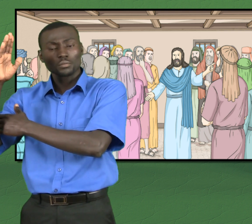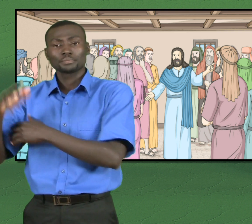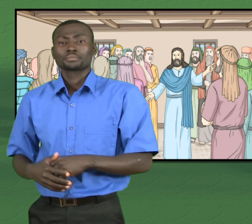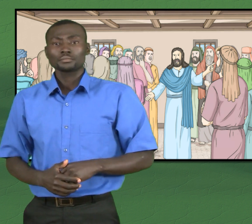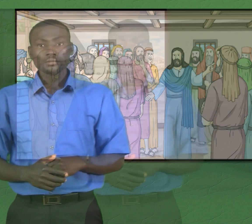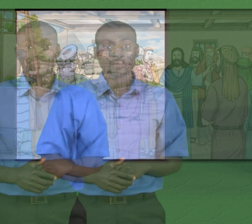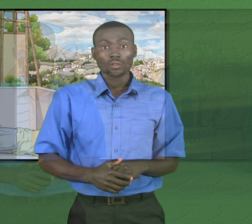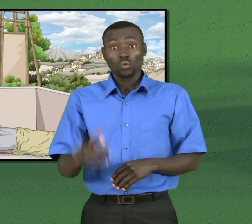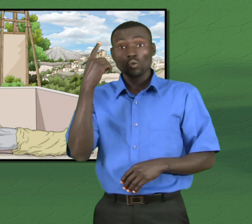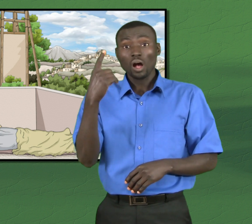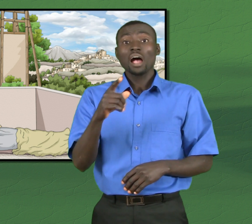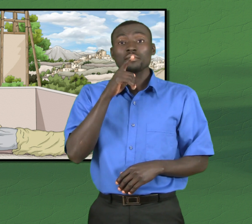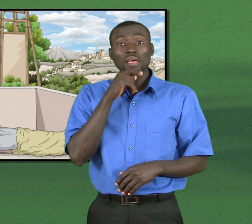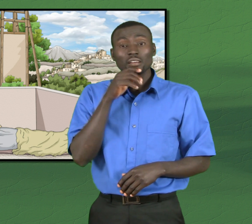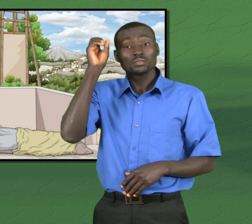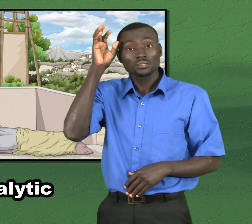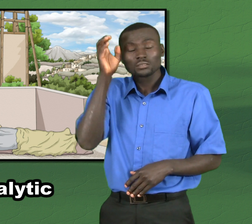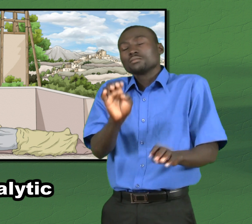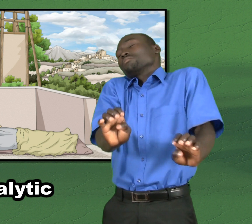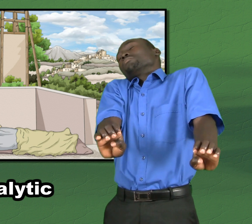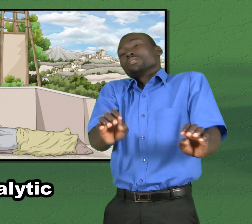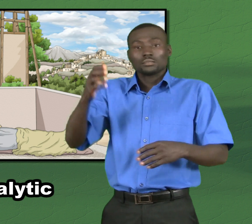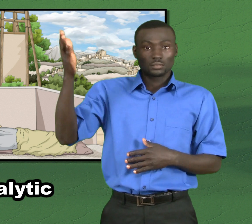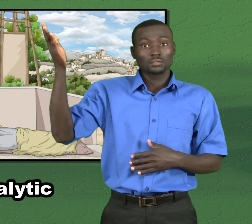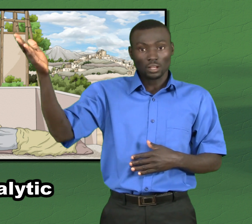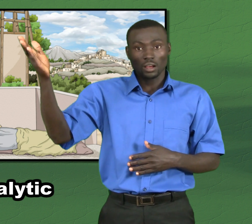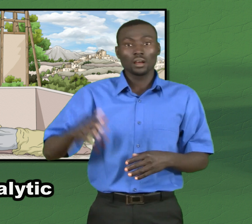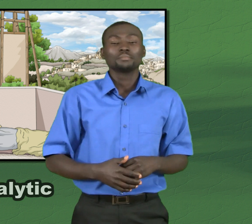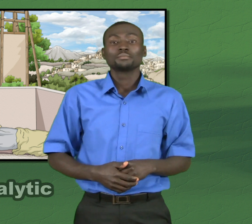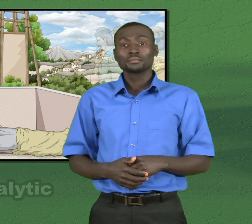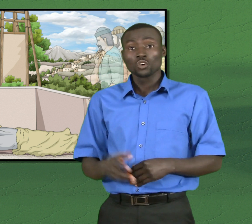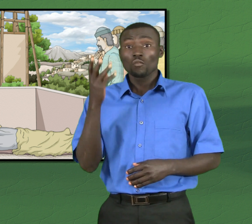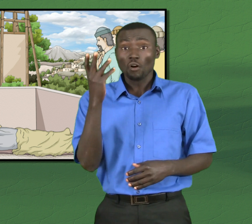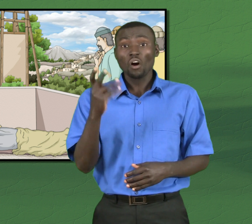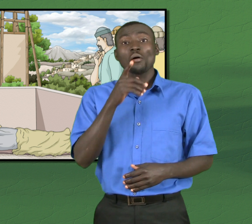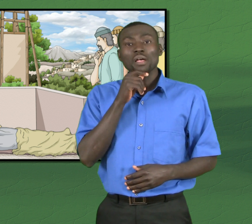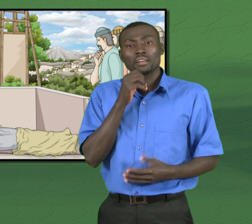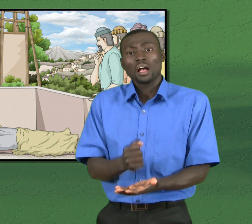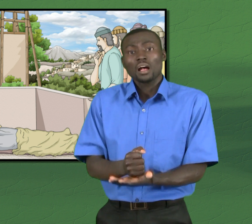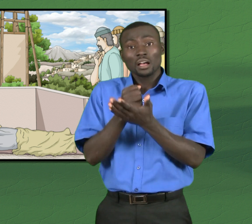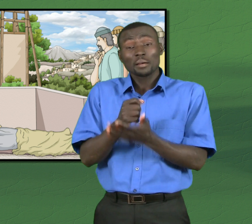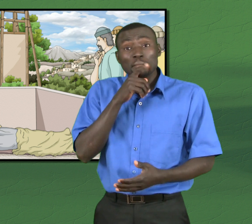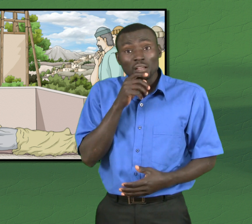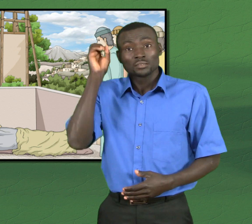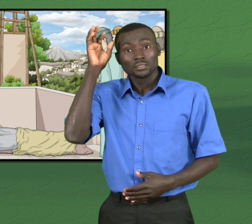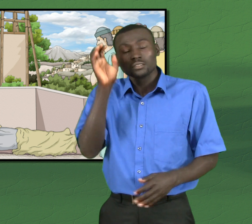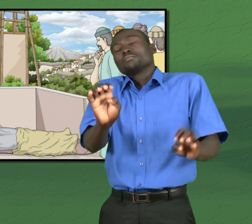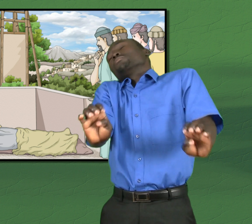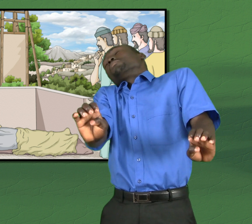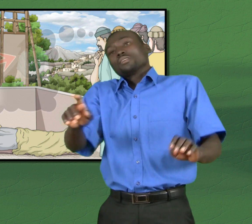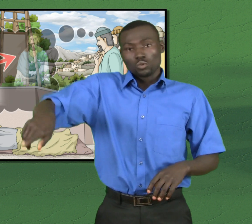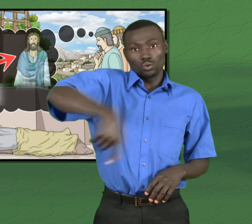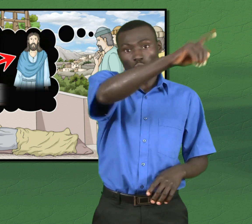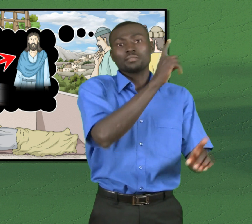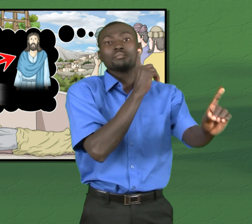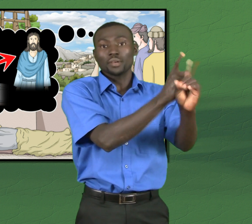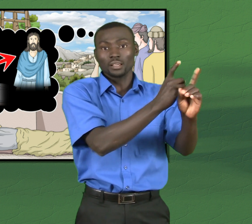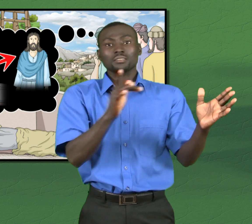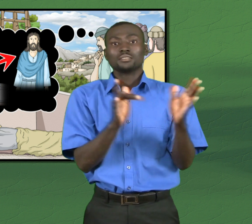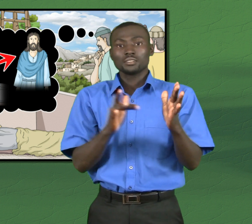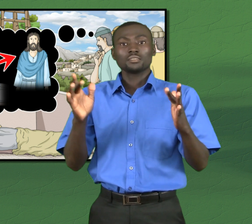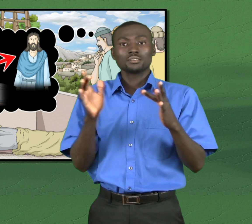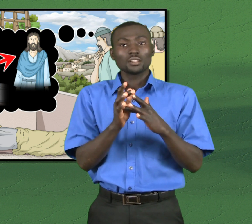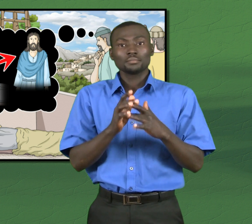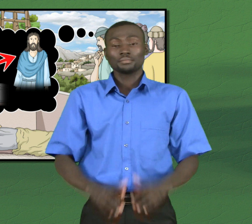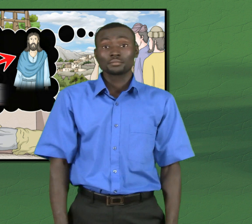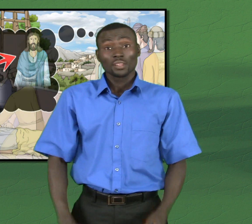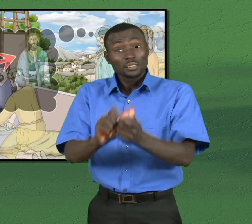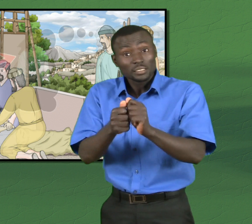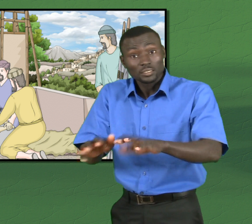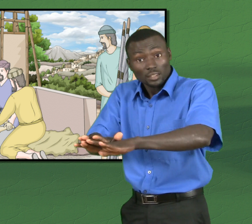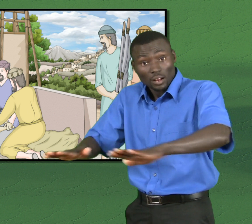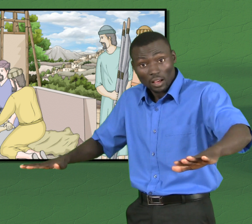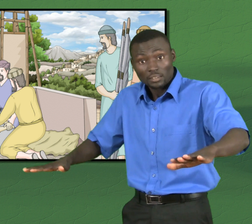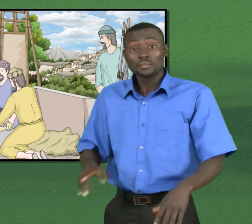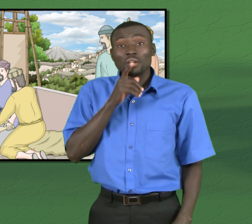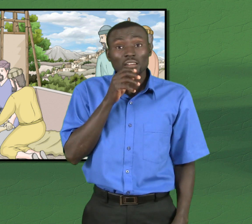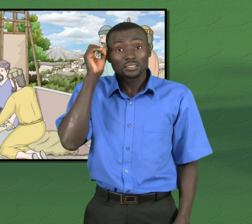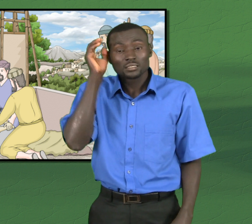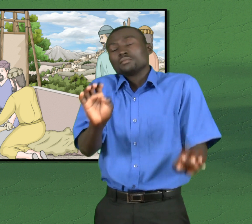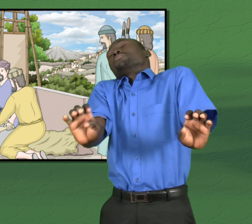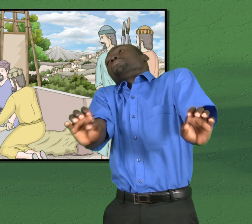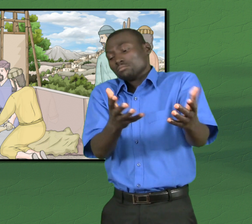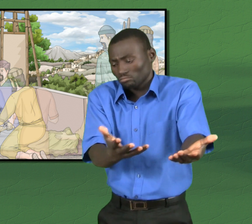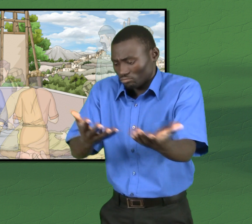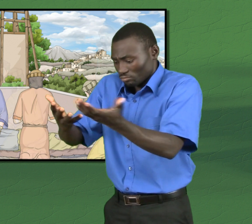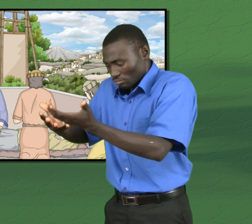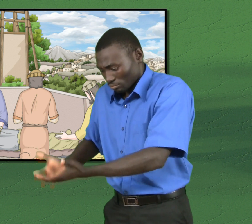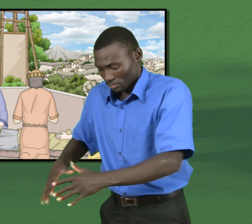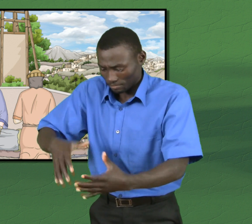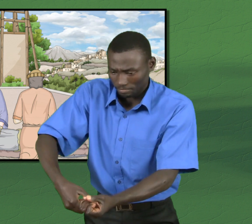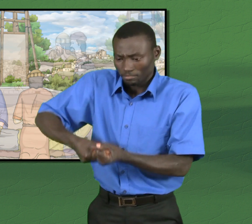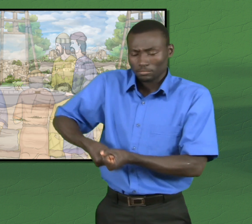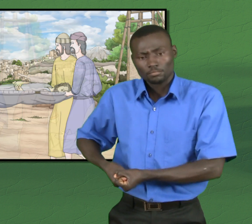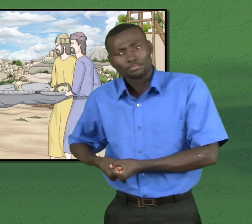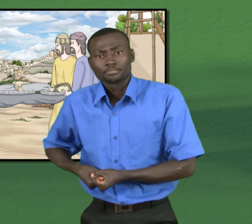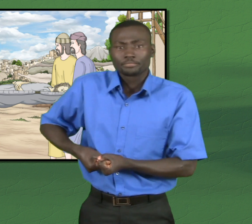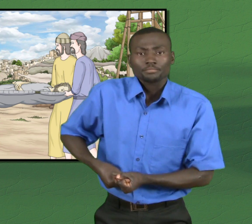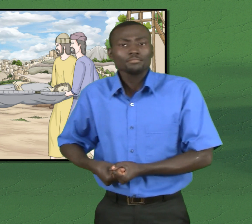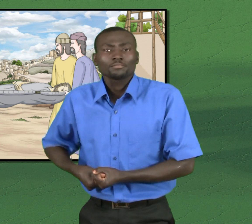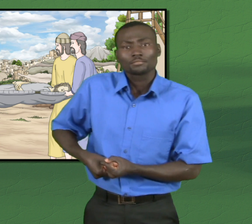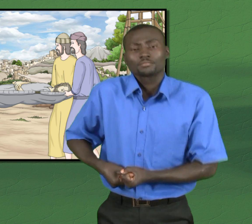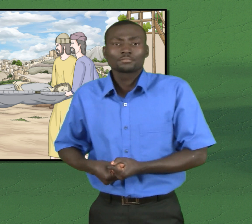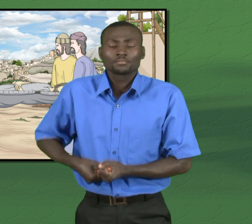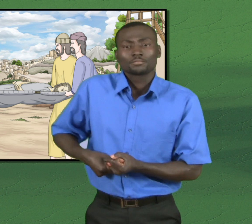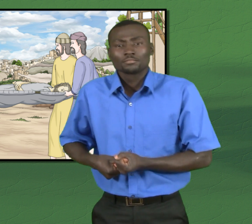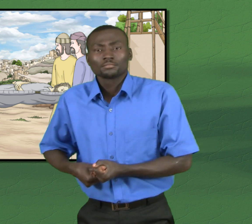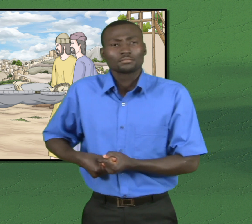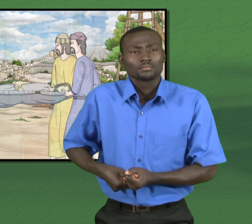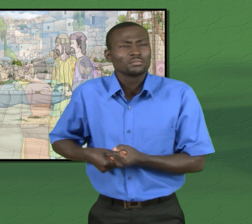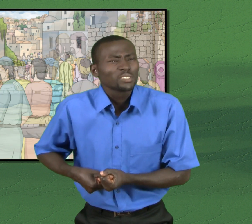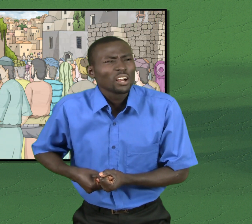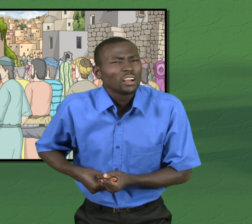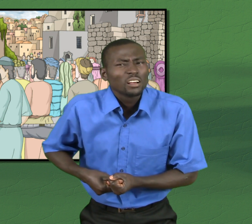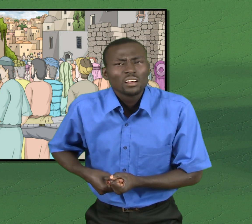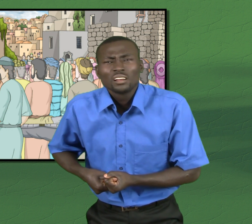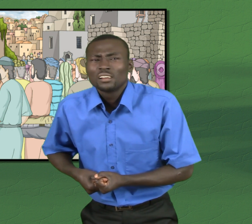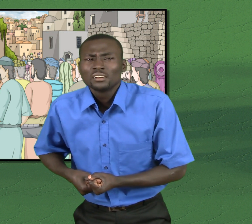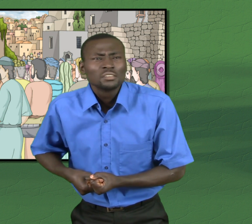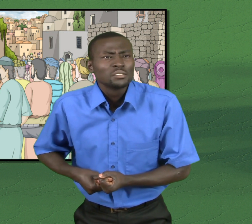Then a paralytic was brought to Him, carried by four men.